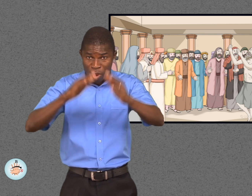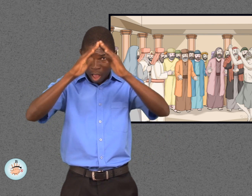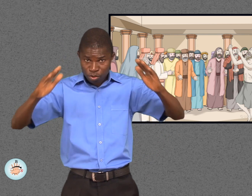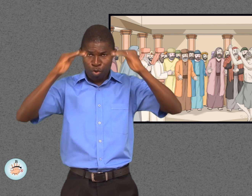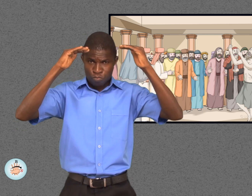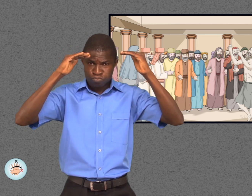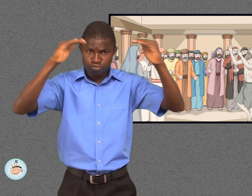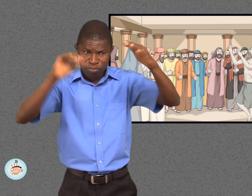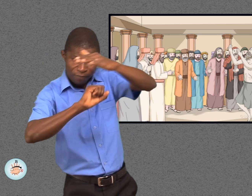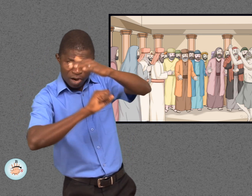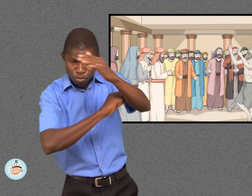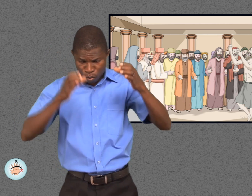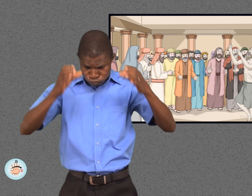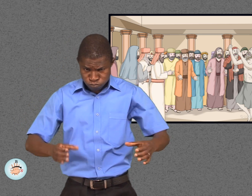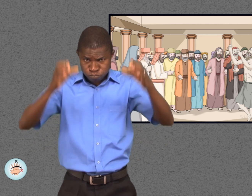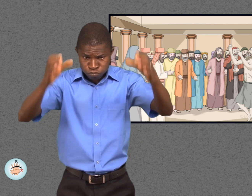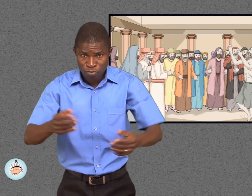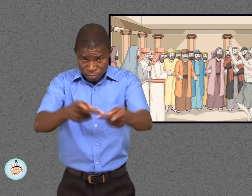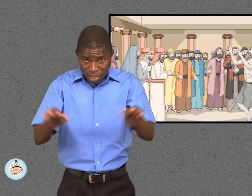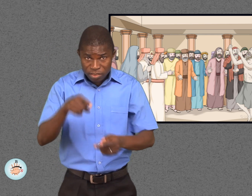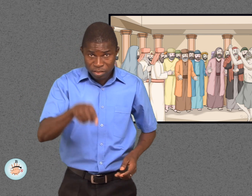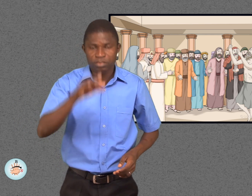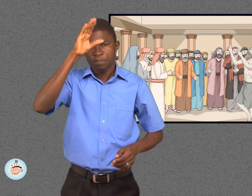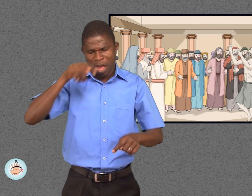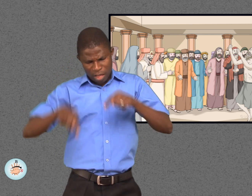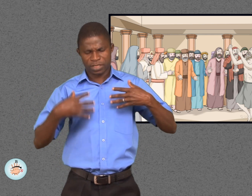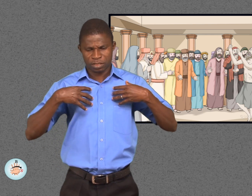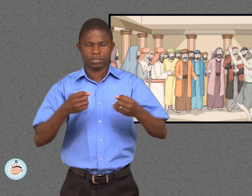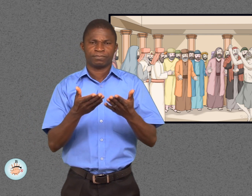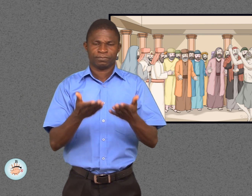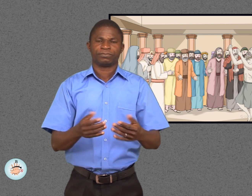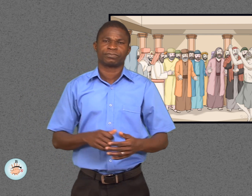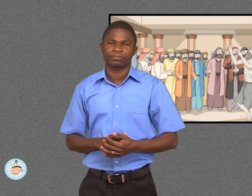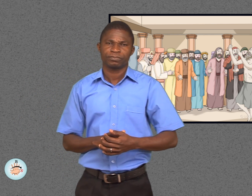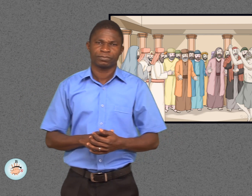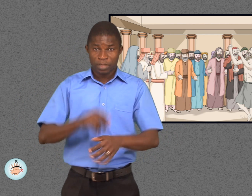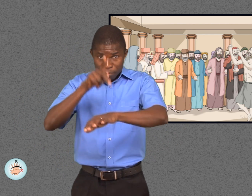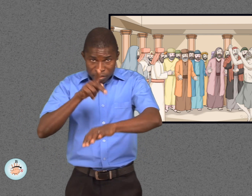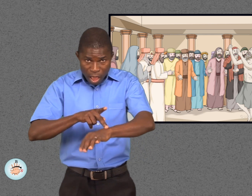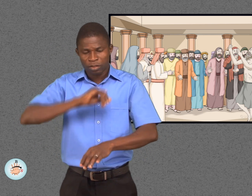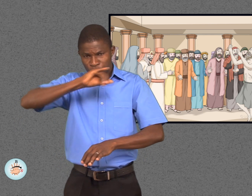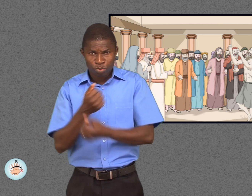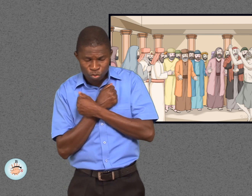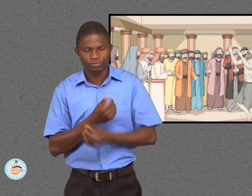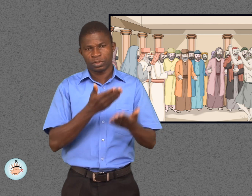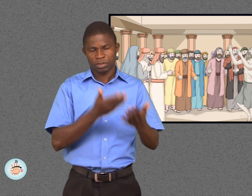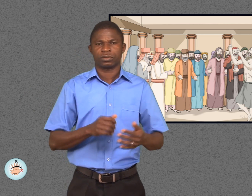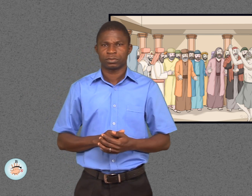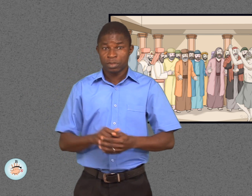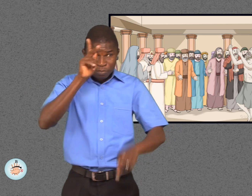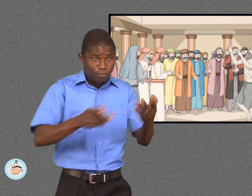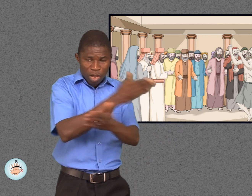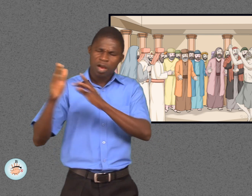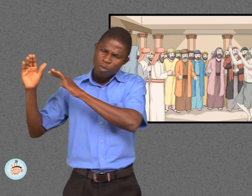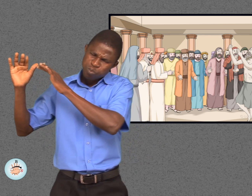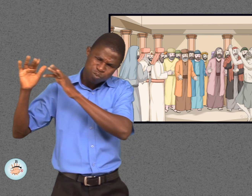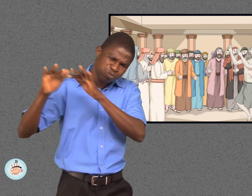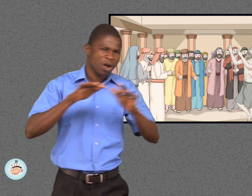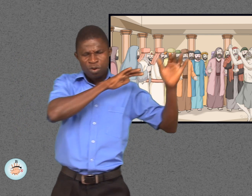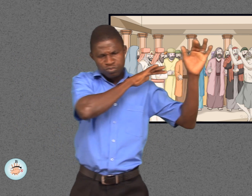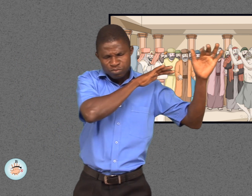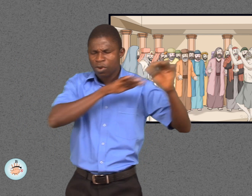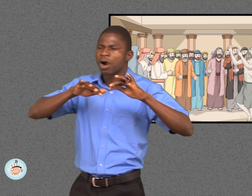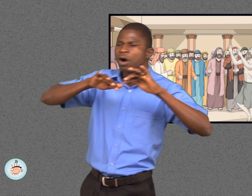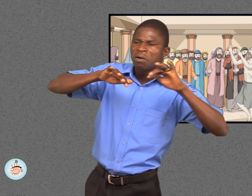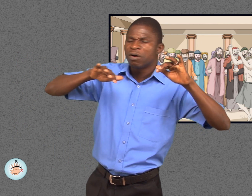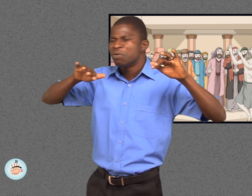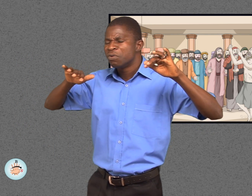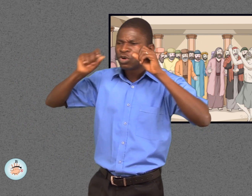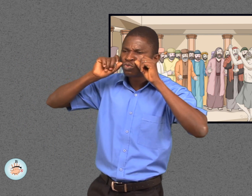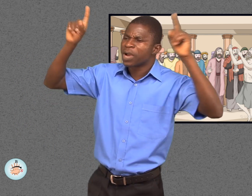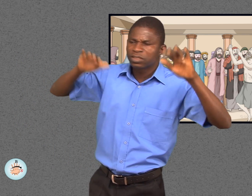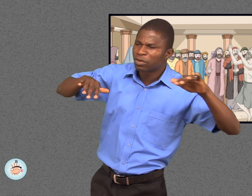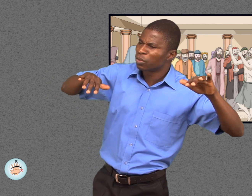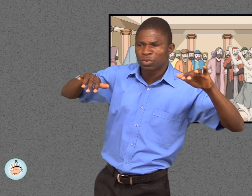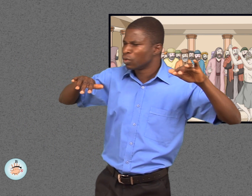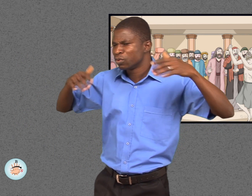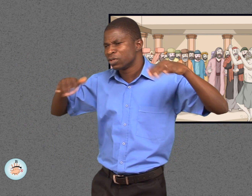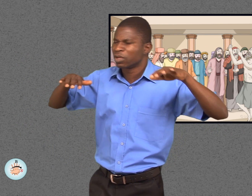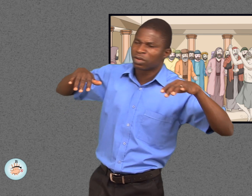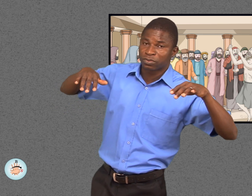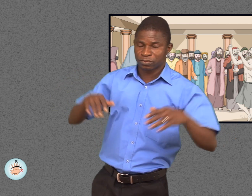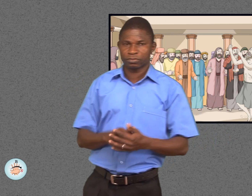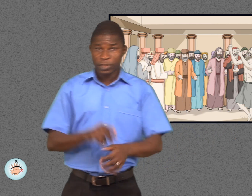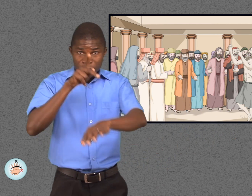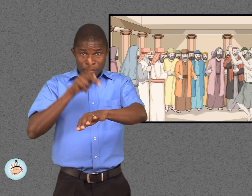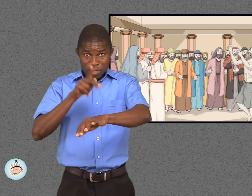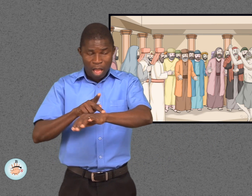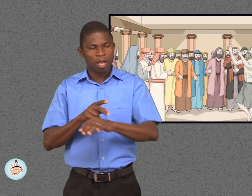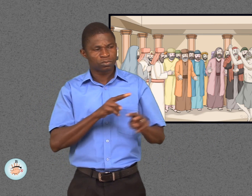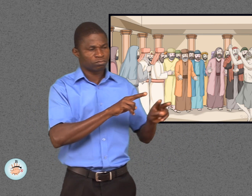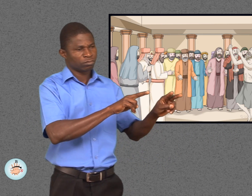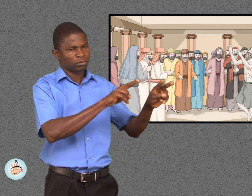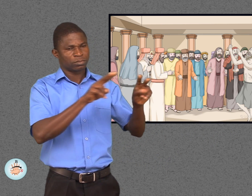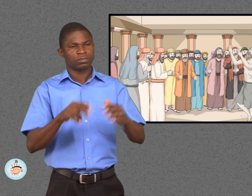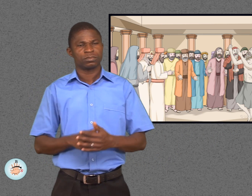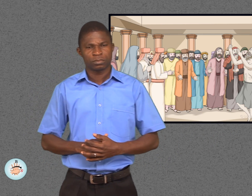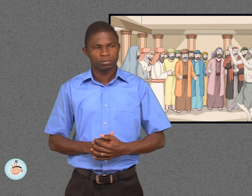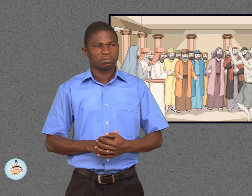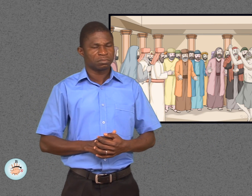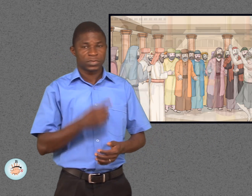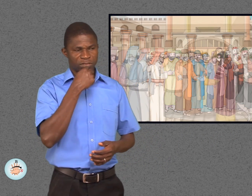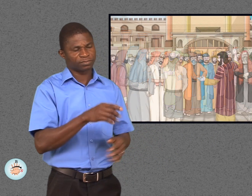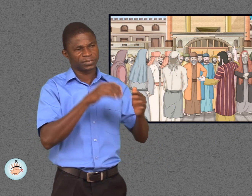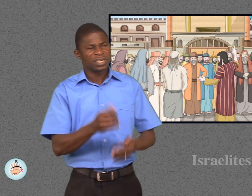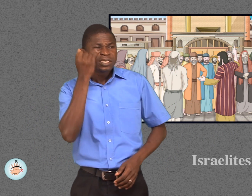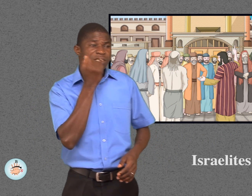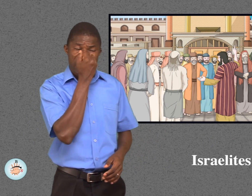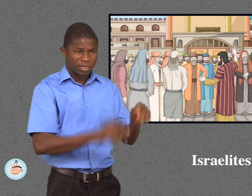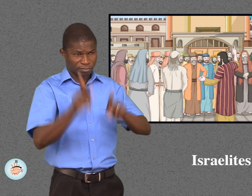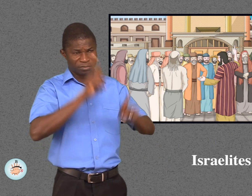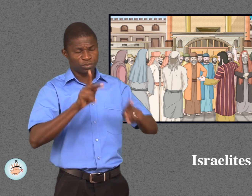While the man clung to Peter and John, all the people were astonished and ran to them in the walkway called Solomon’s Colonnade.